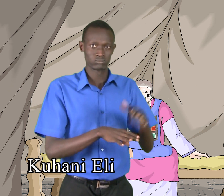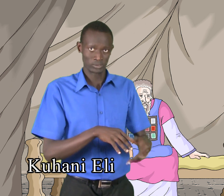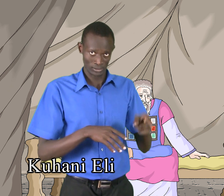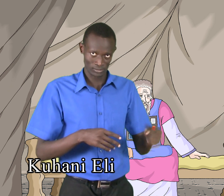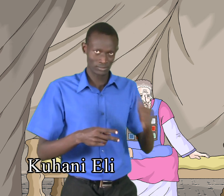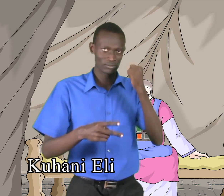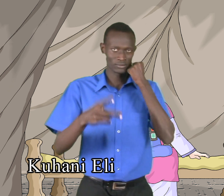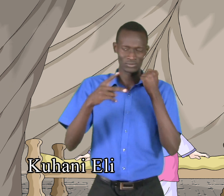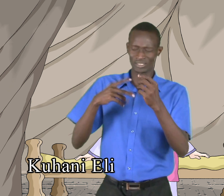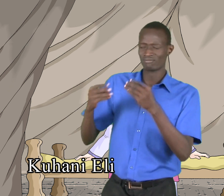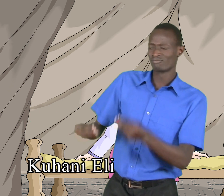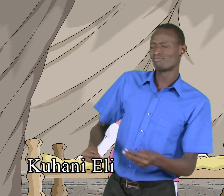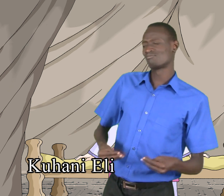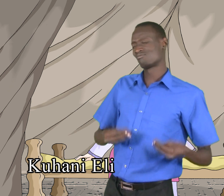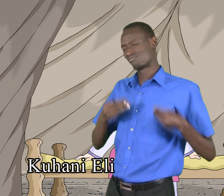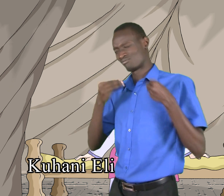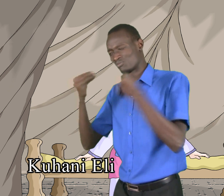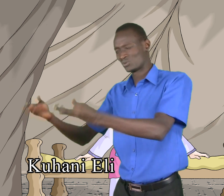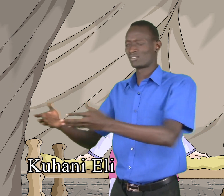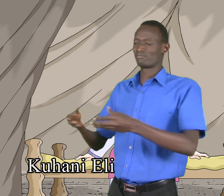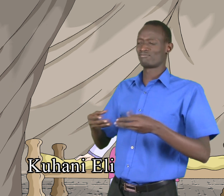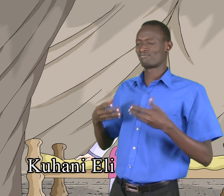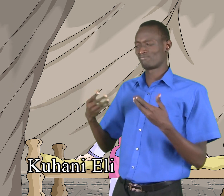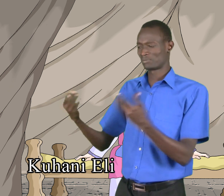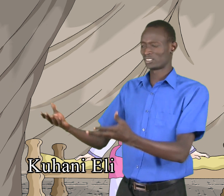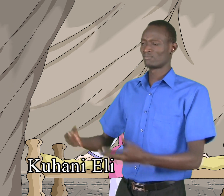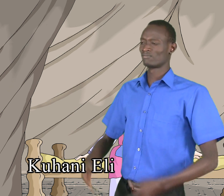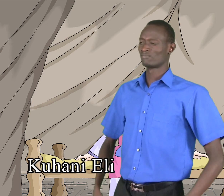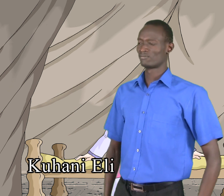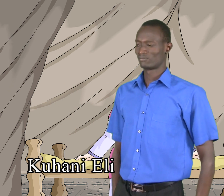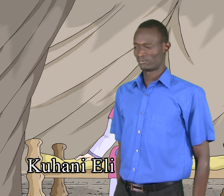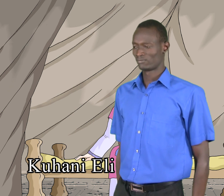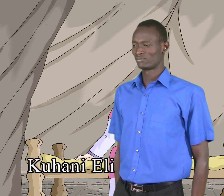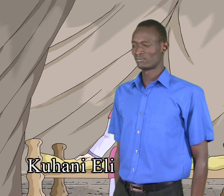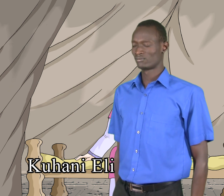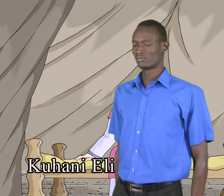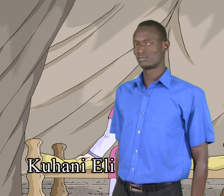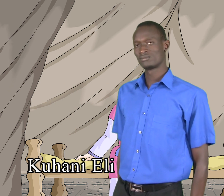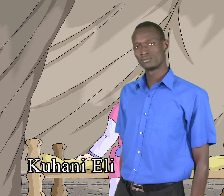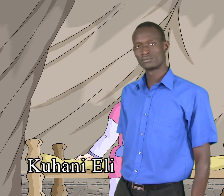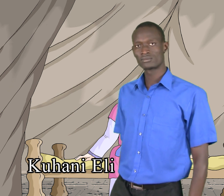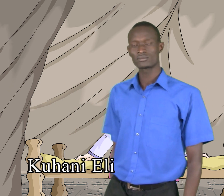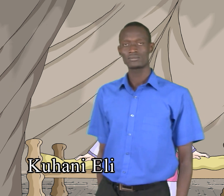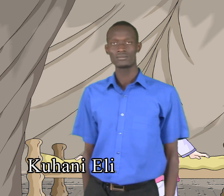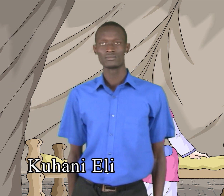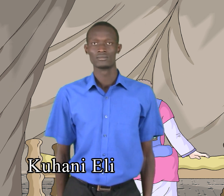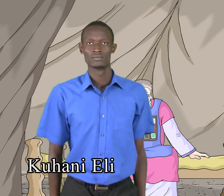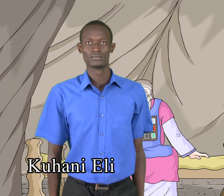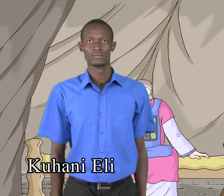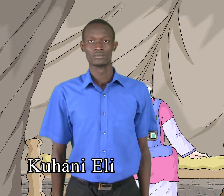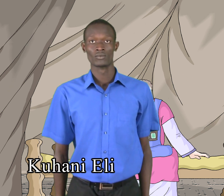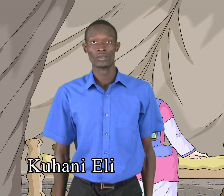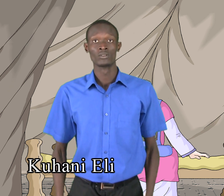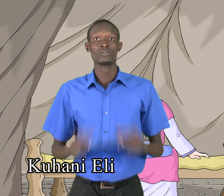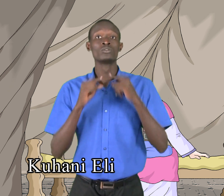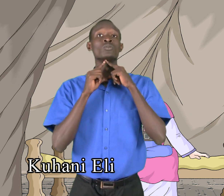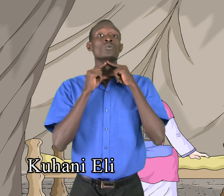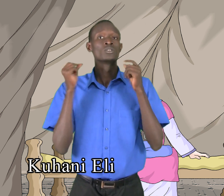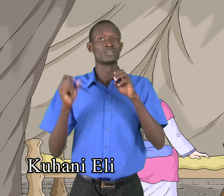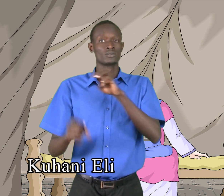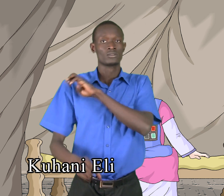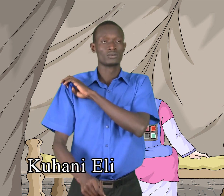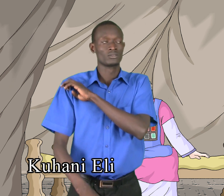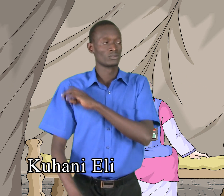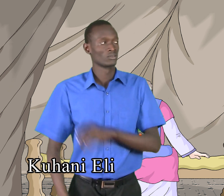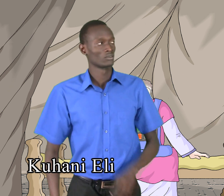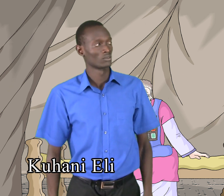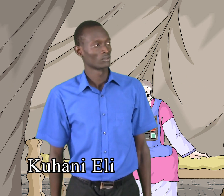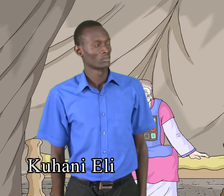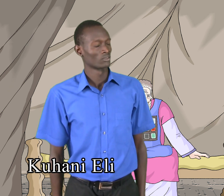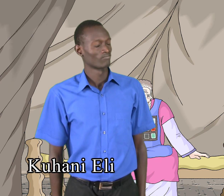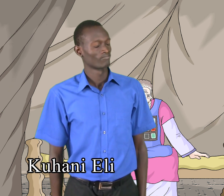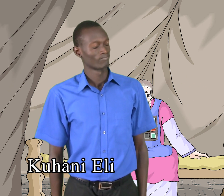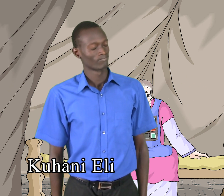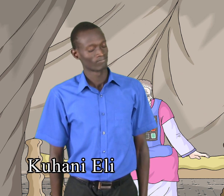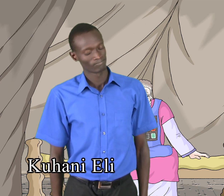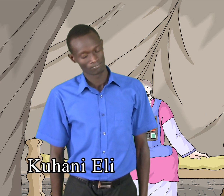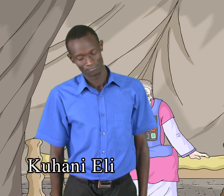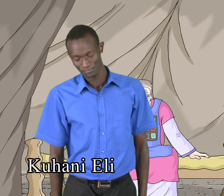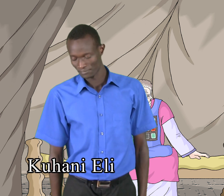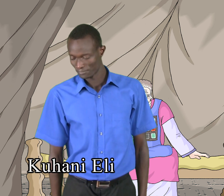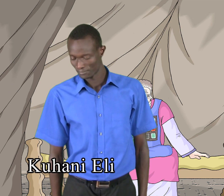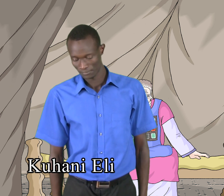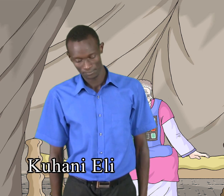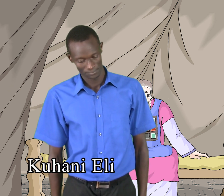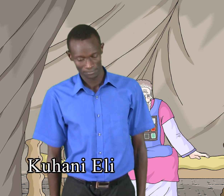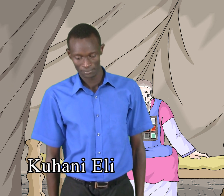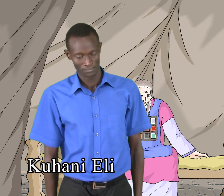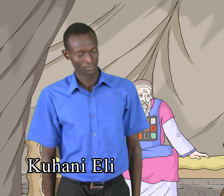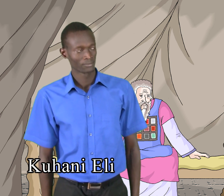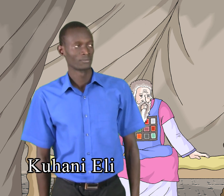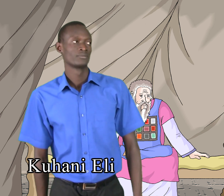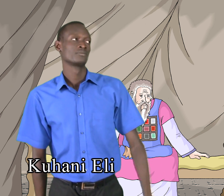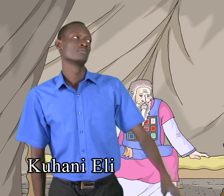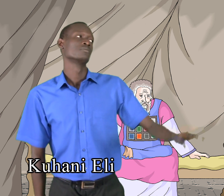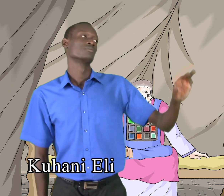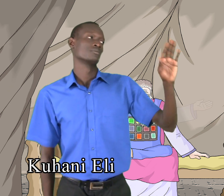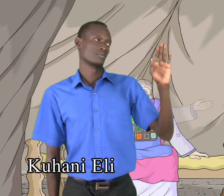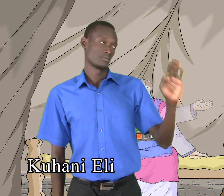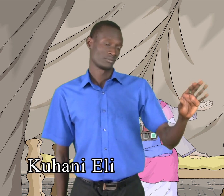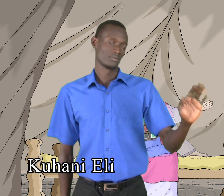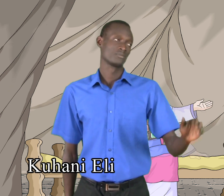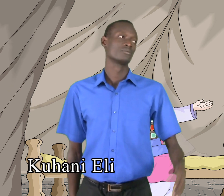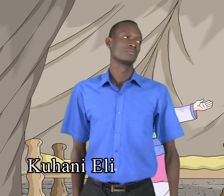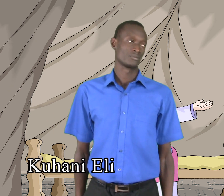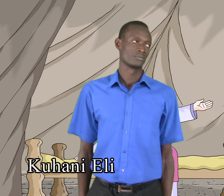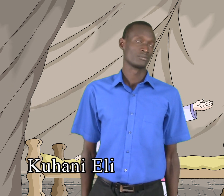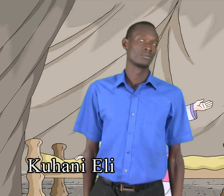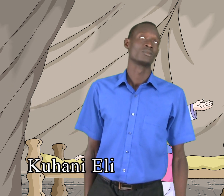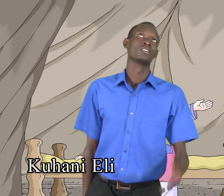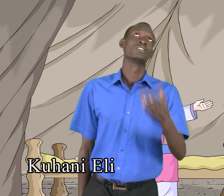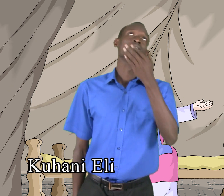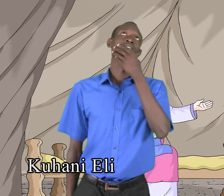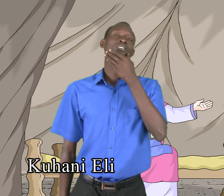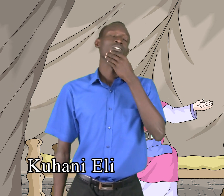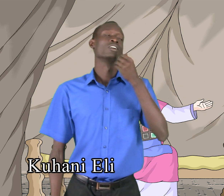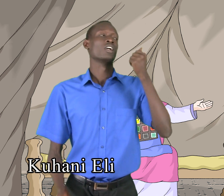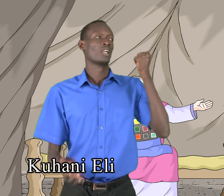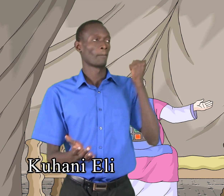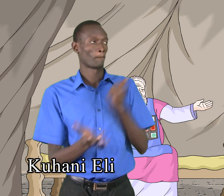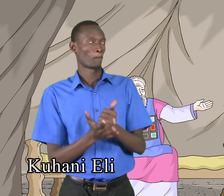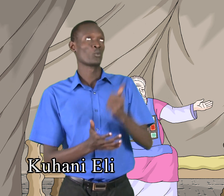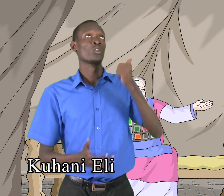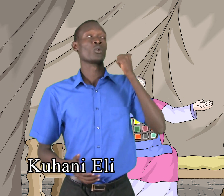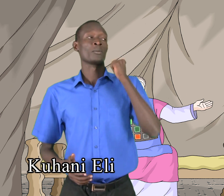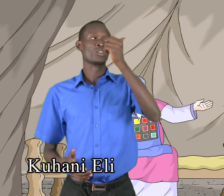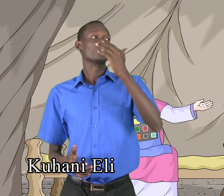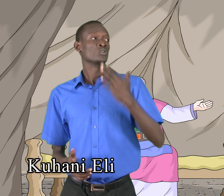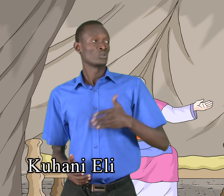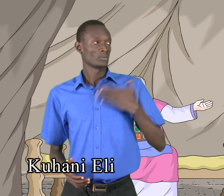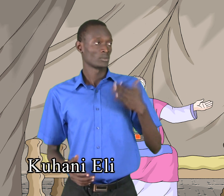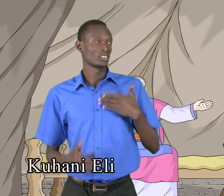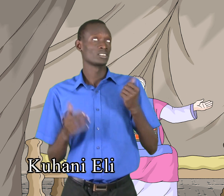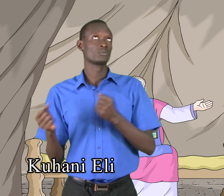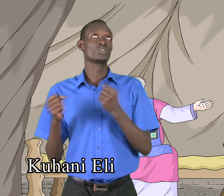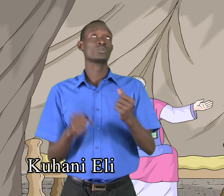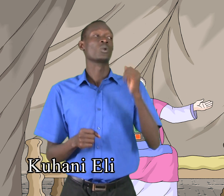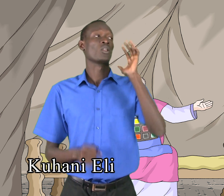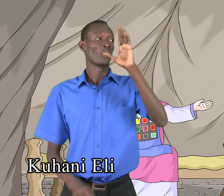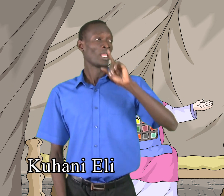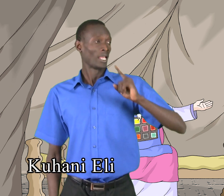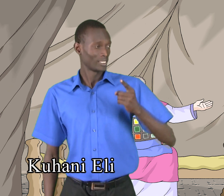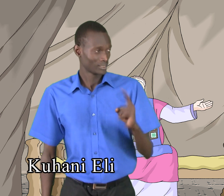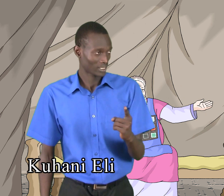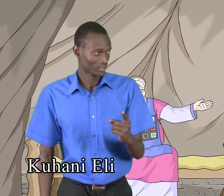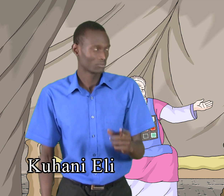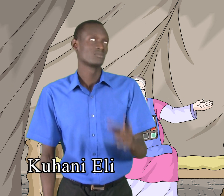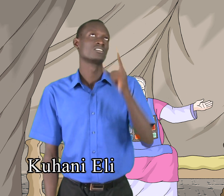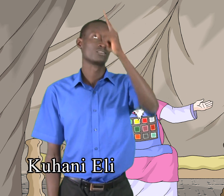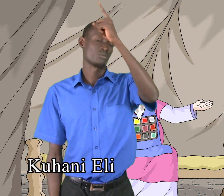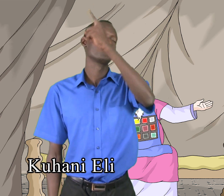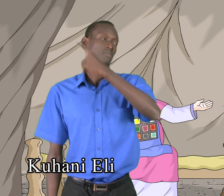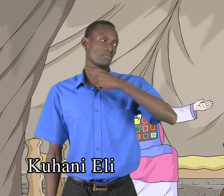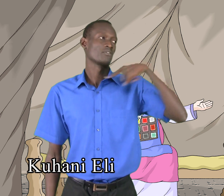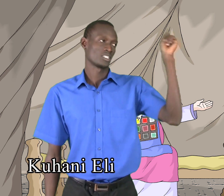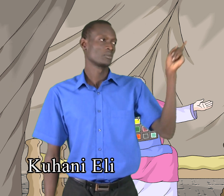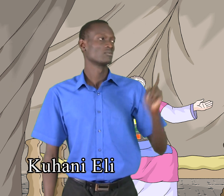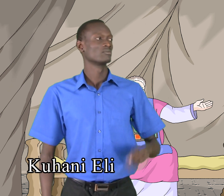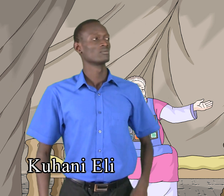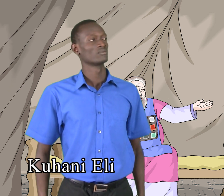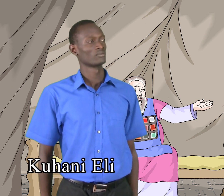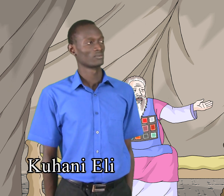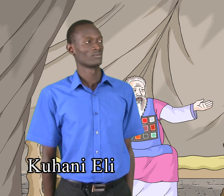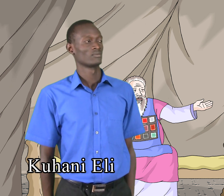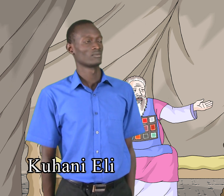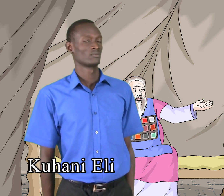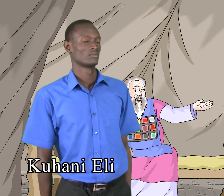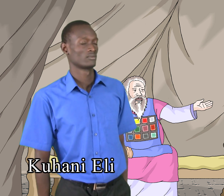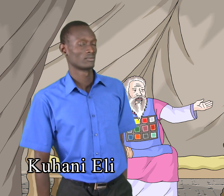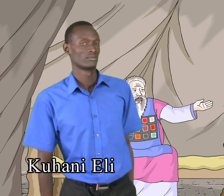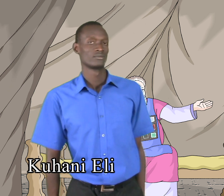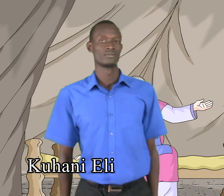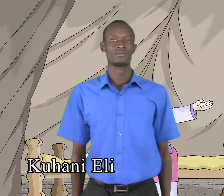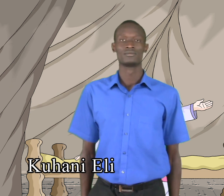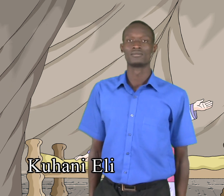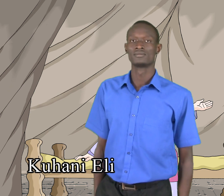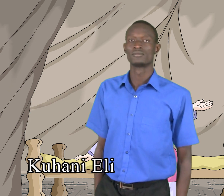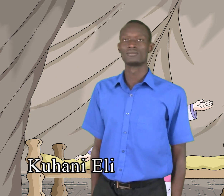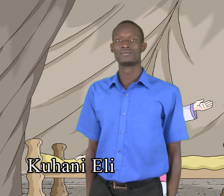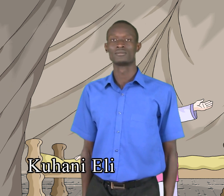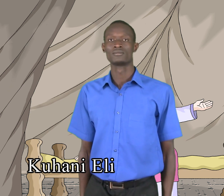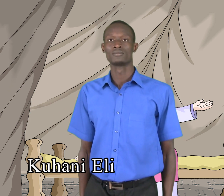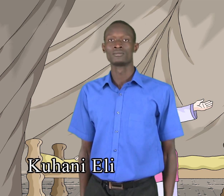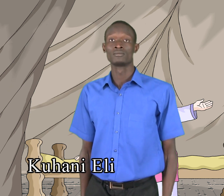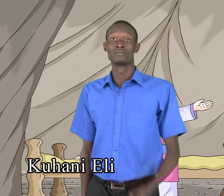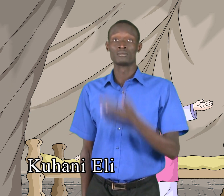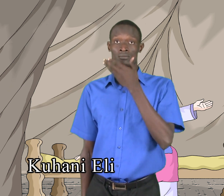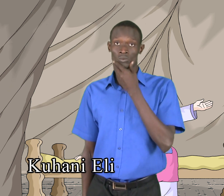So Samuel told him everything and did not hide a thing from him.